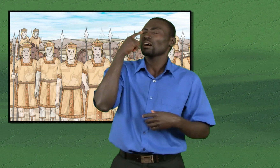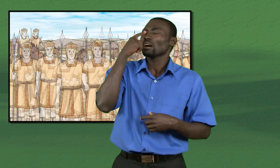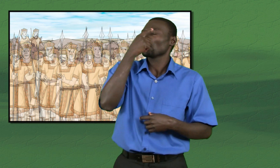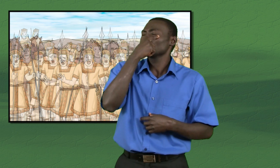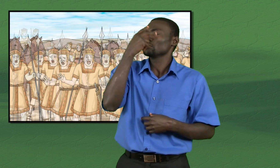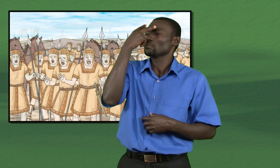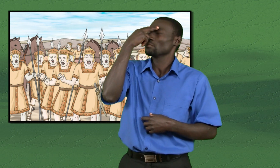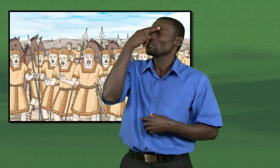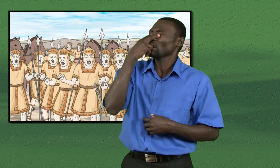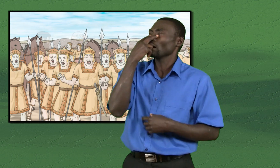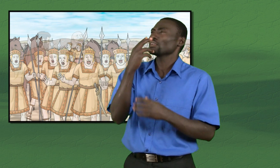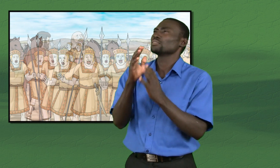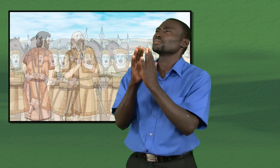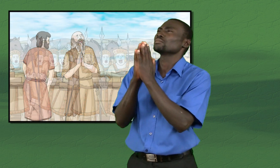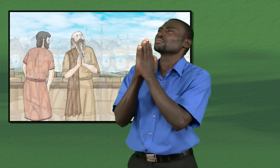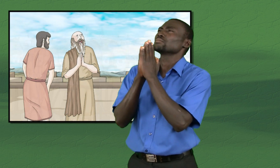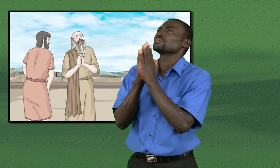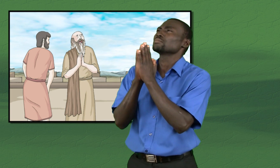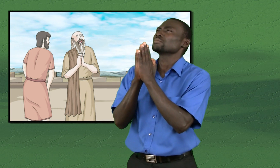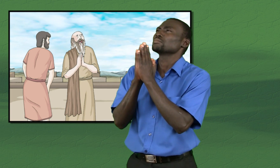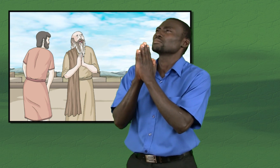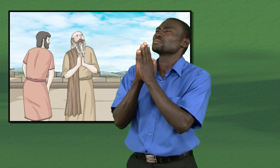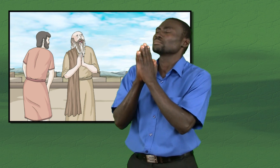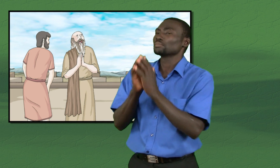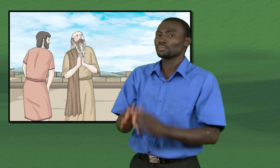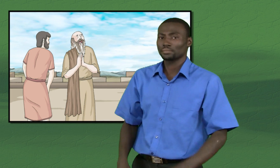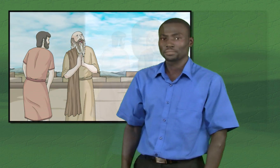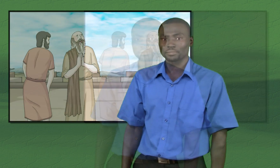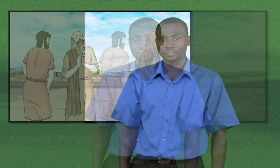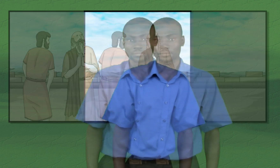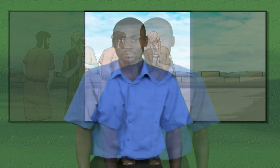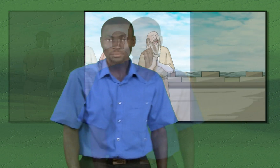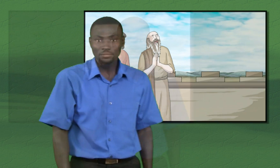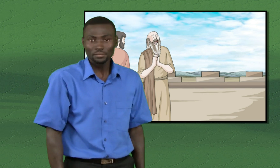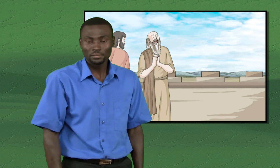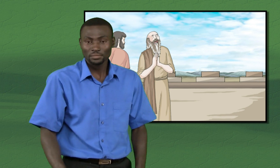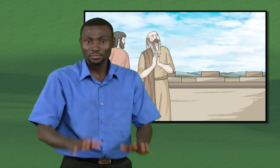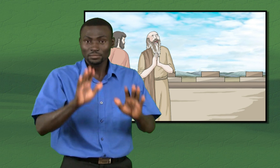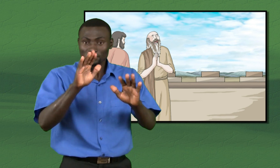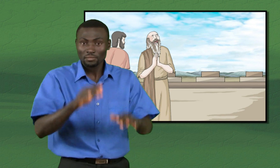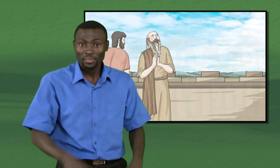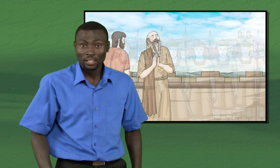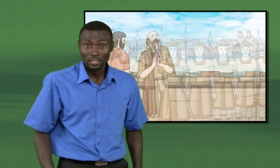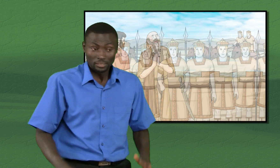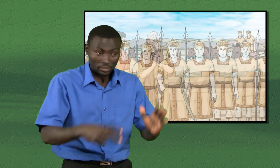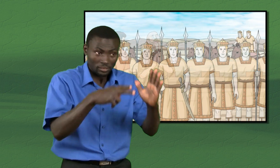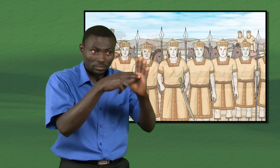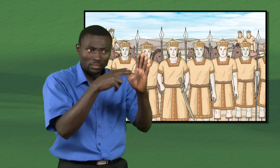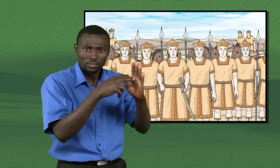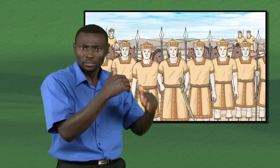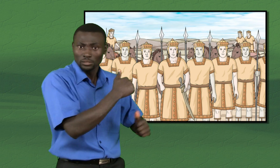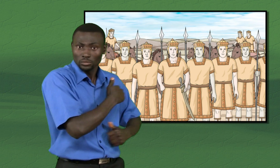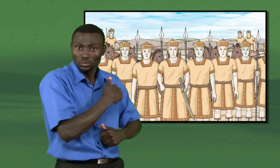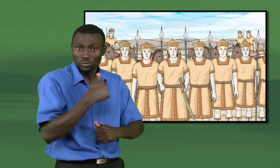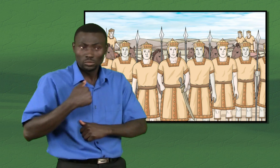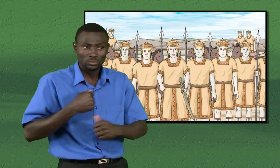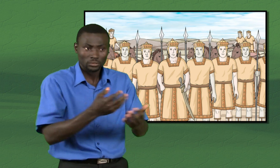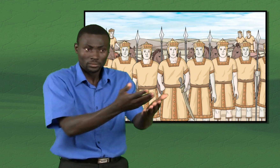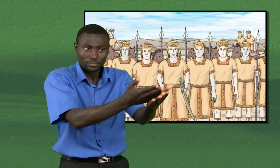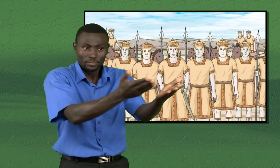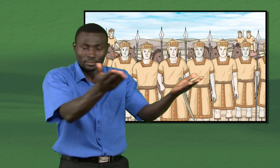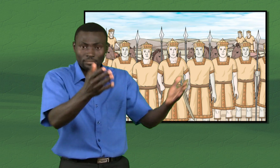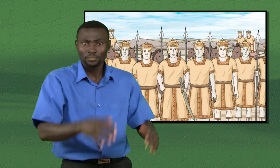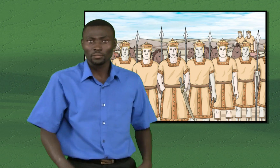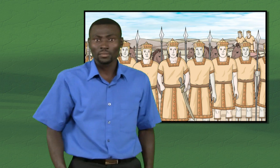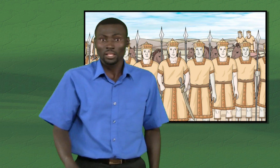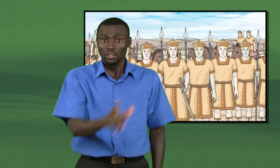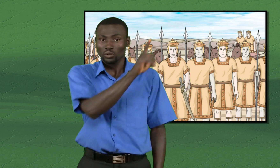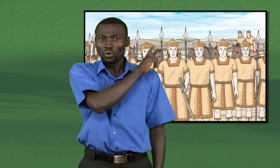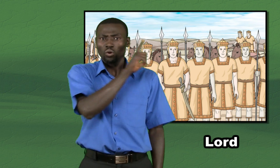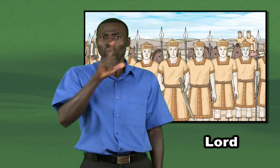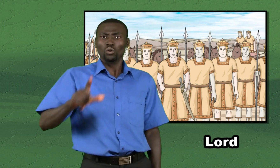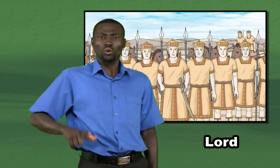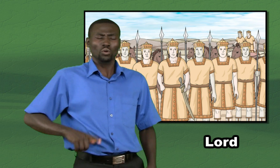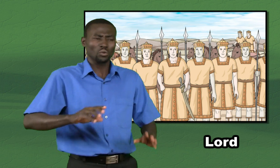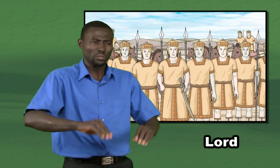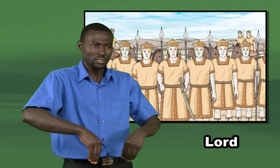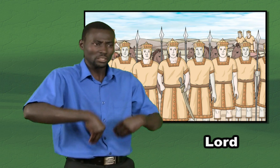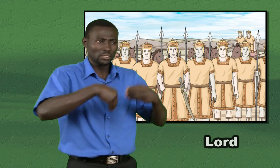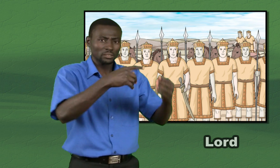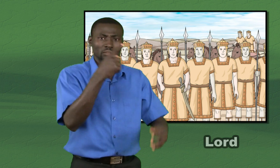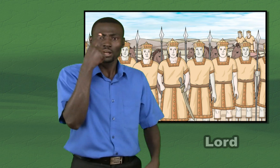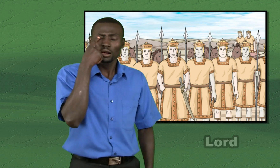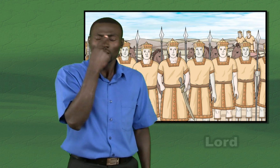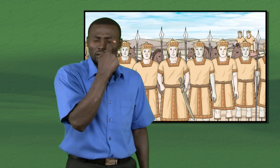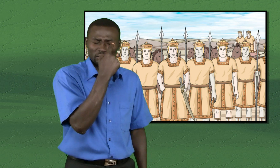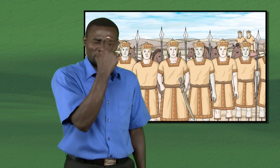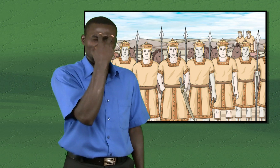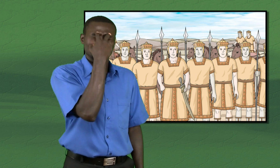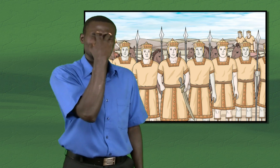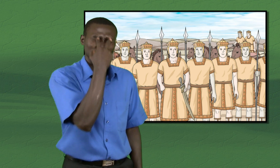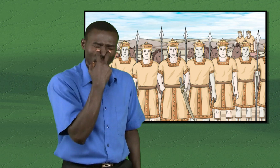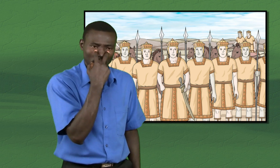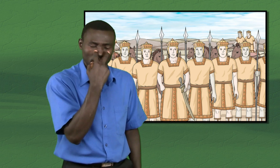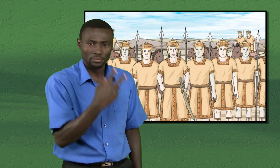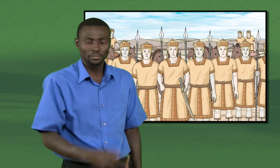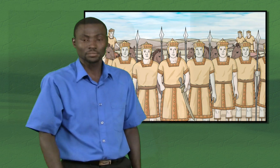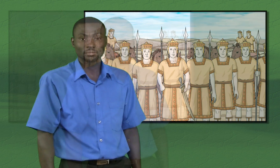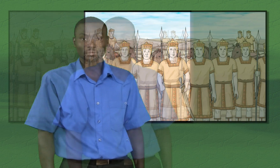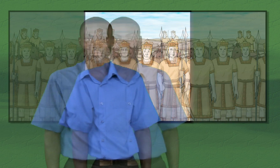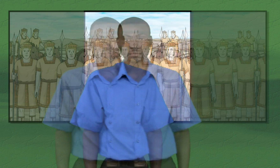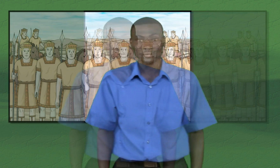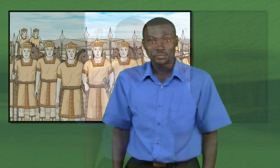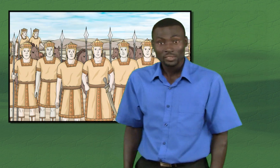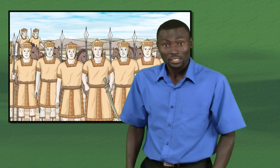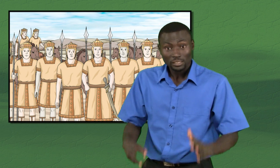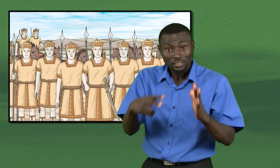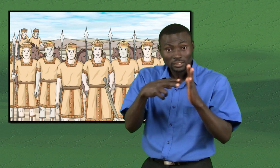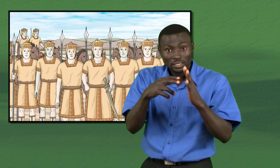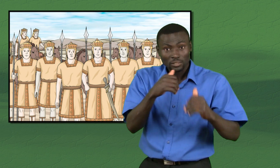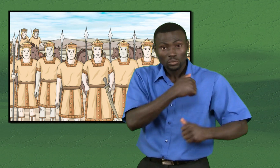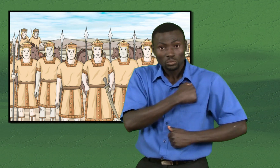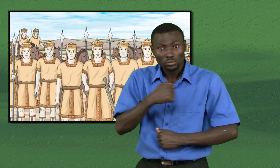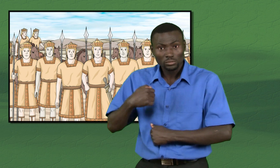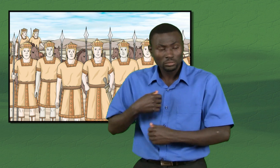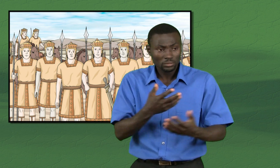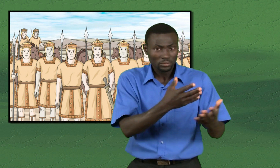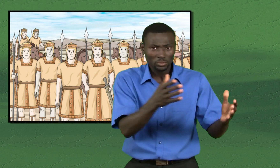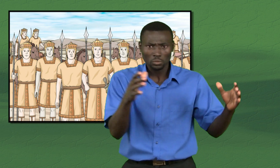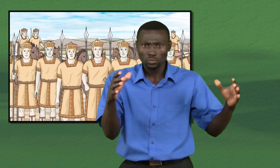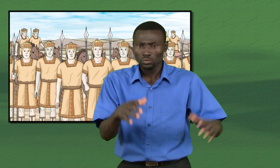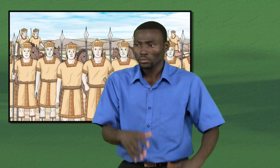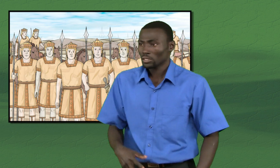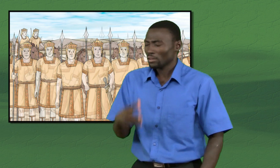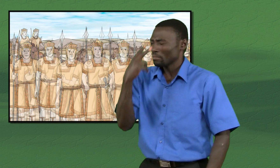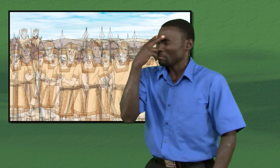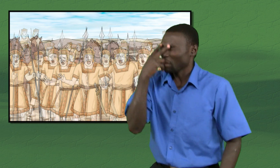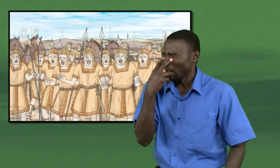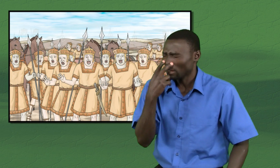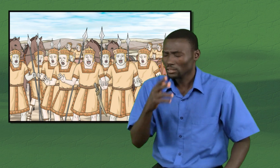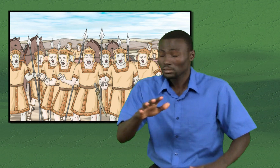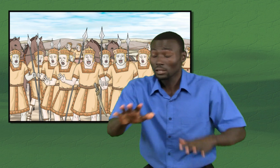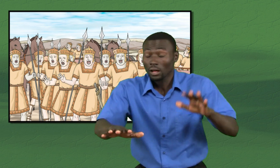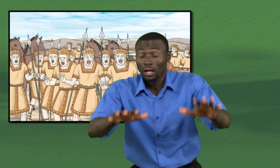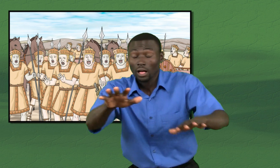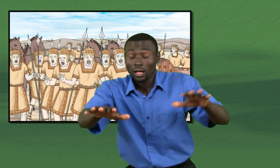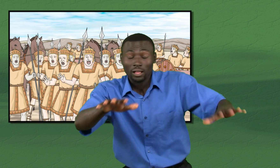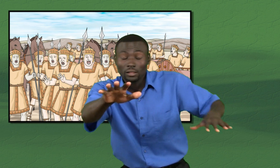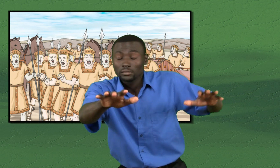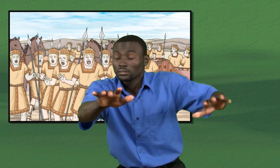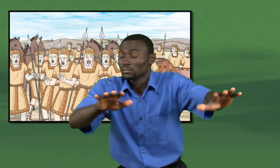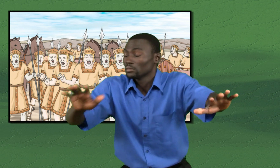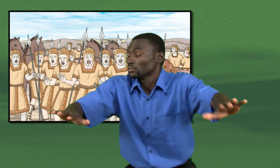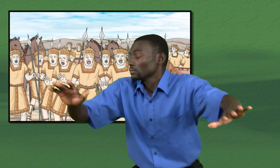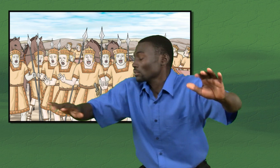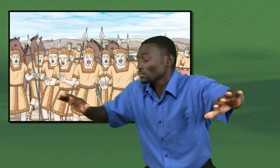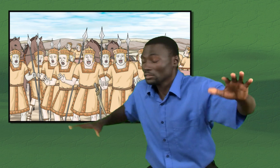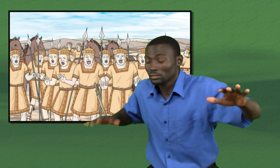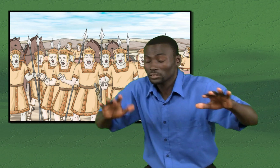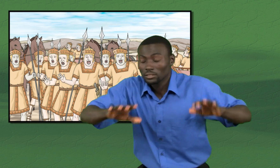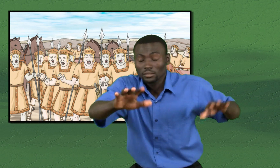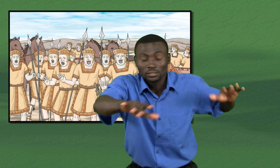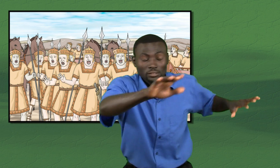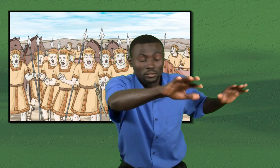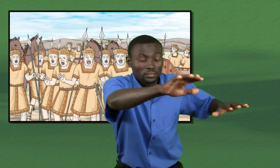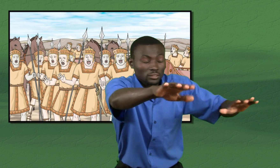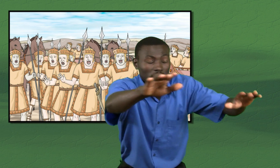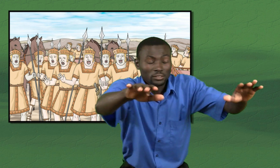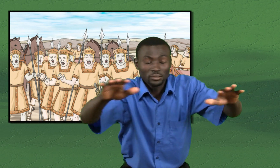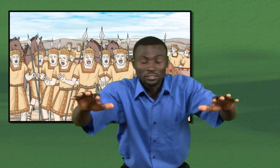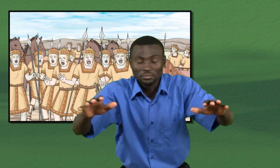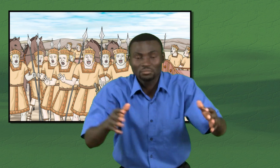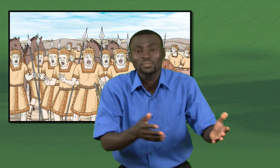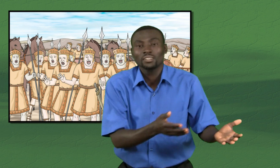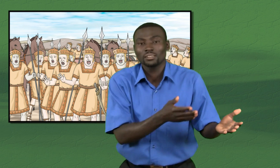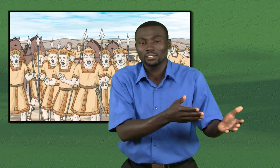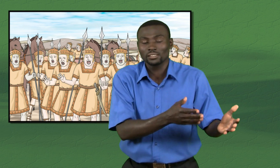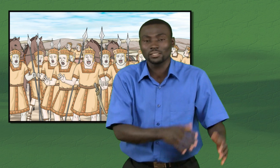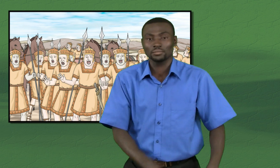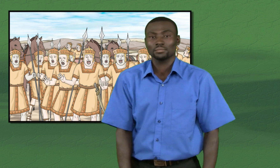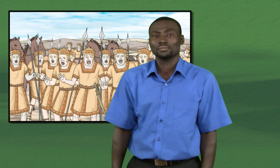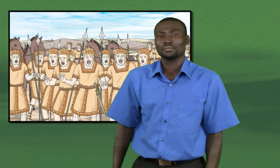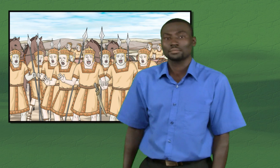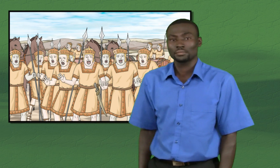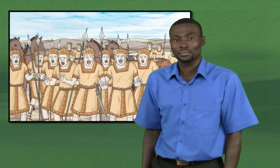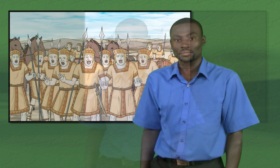So He struck them with blindness, according to the word of Elisha.